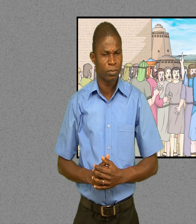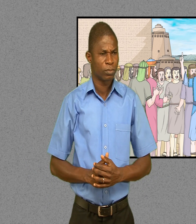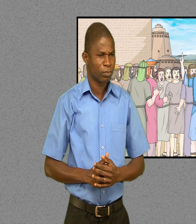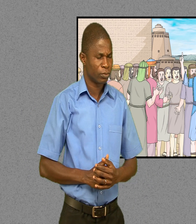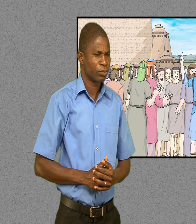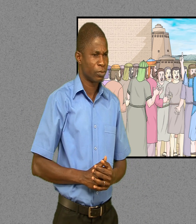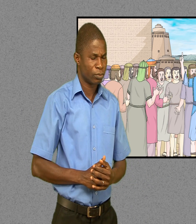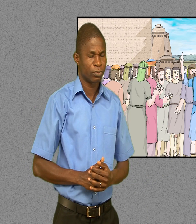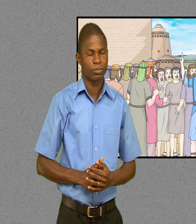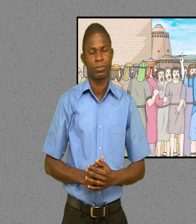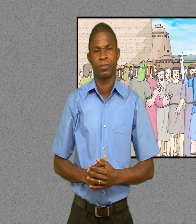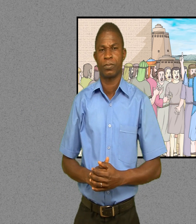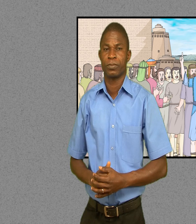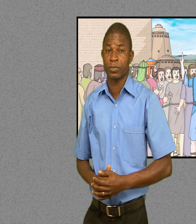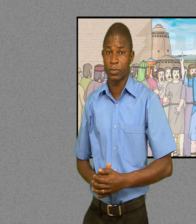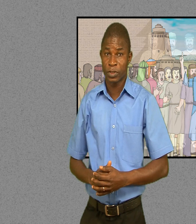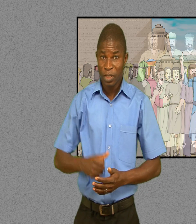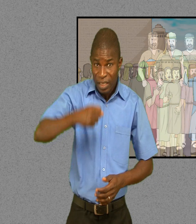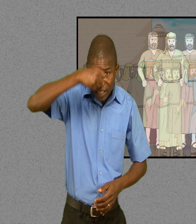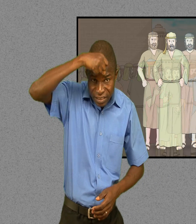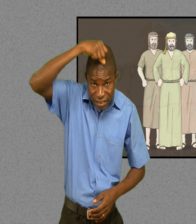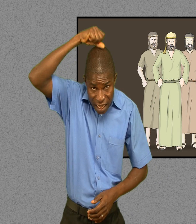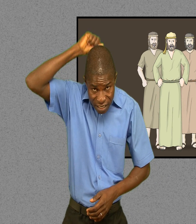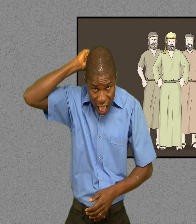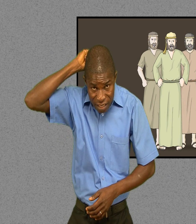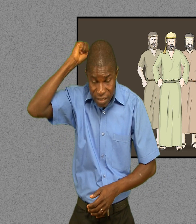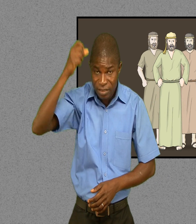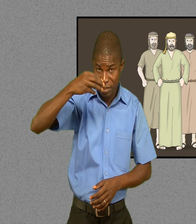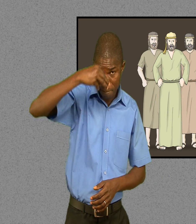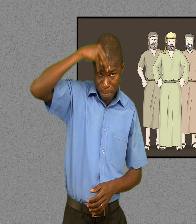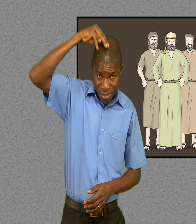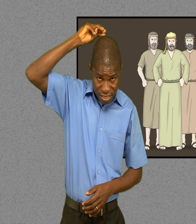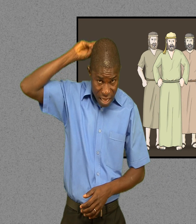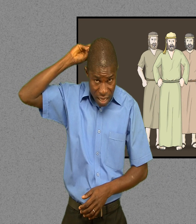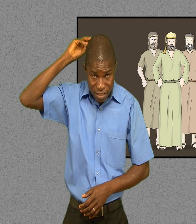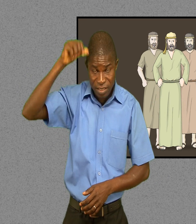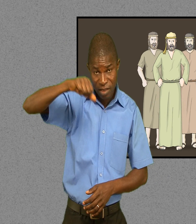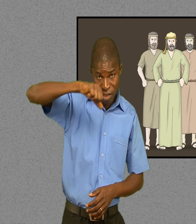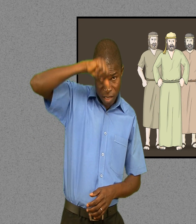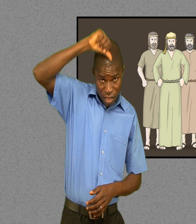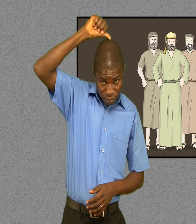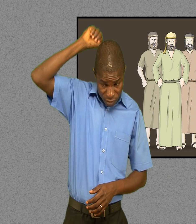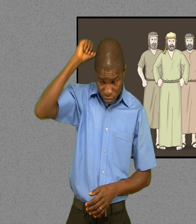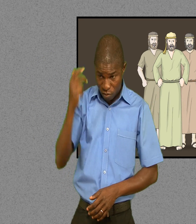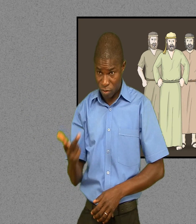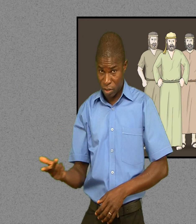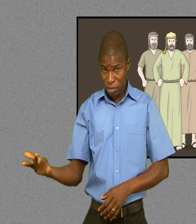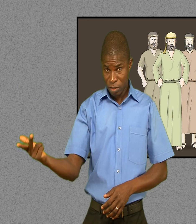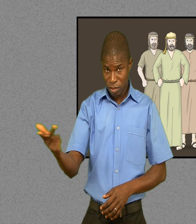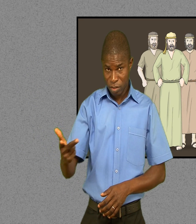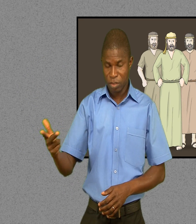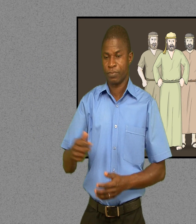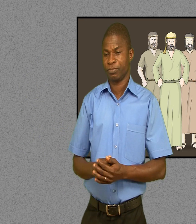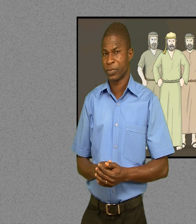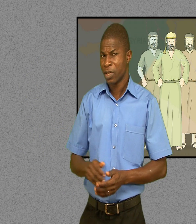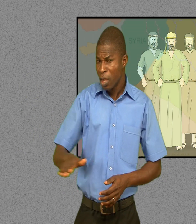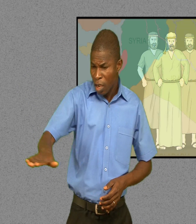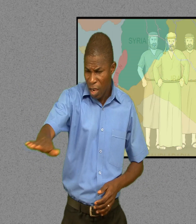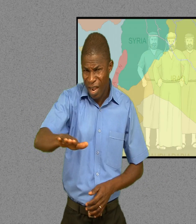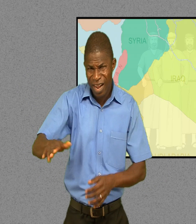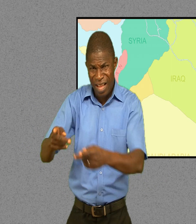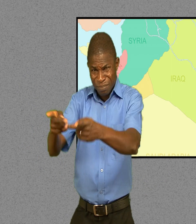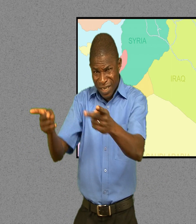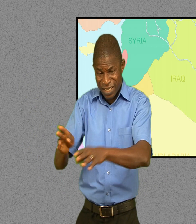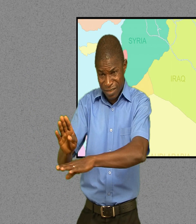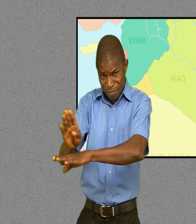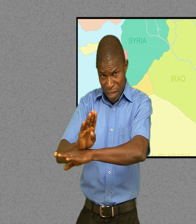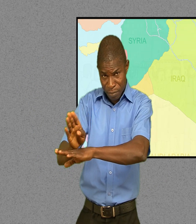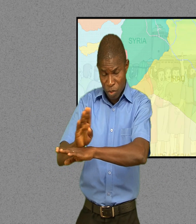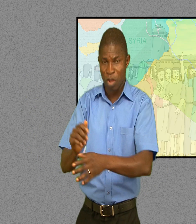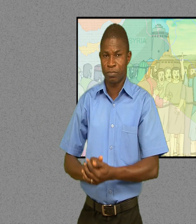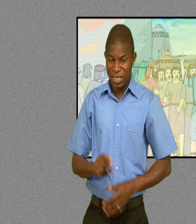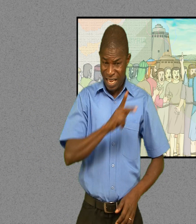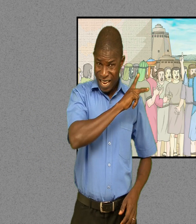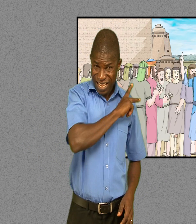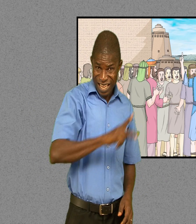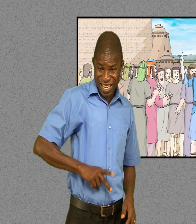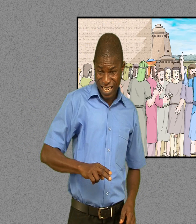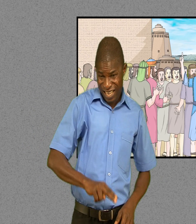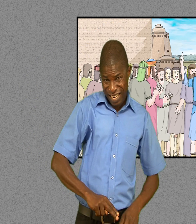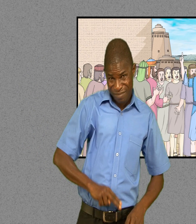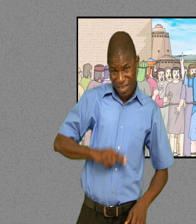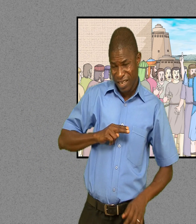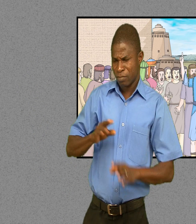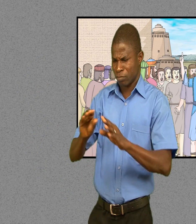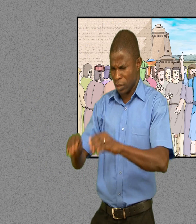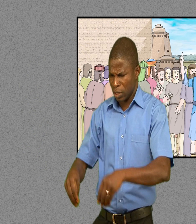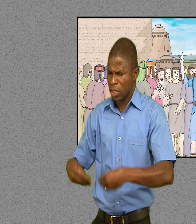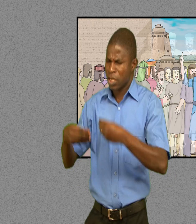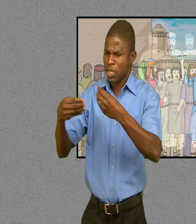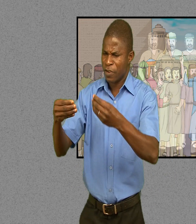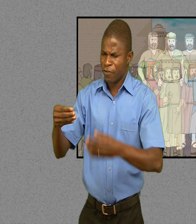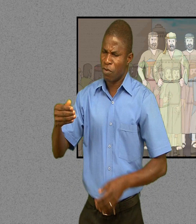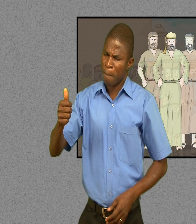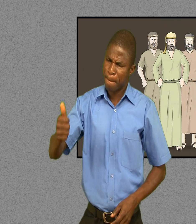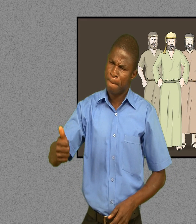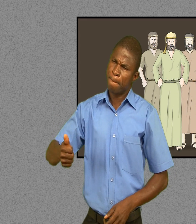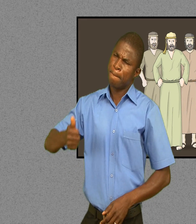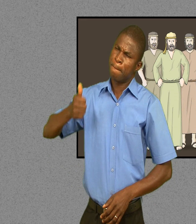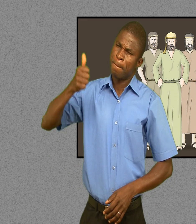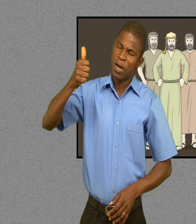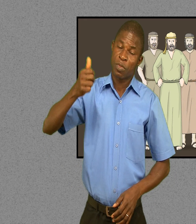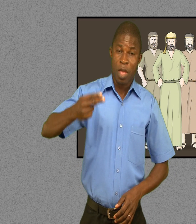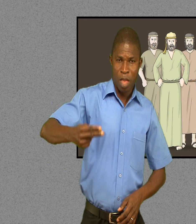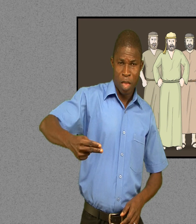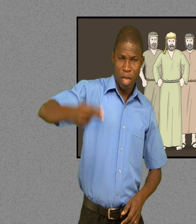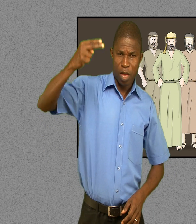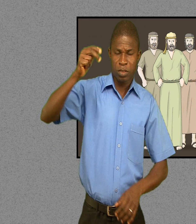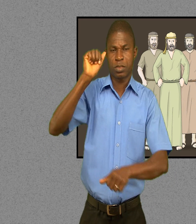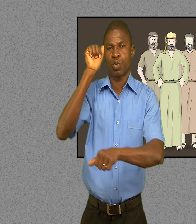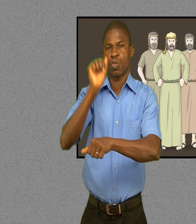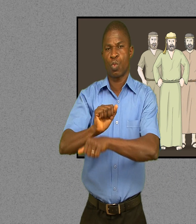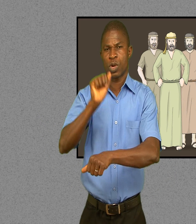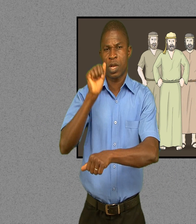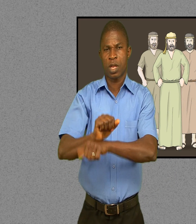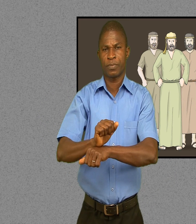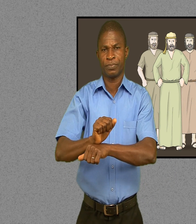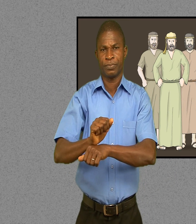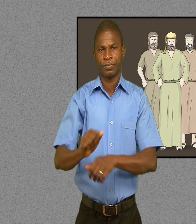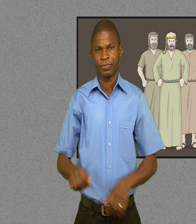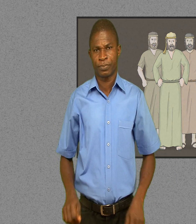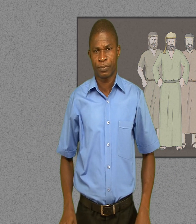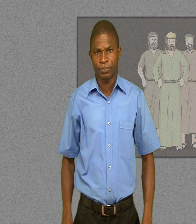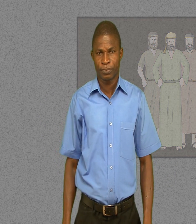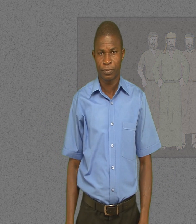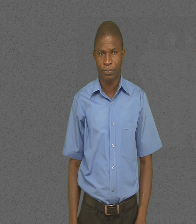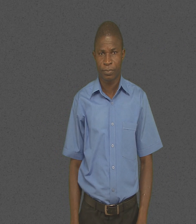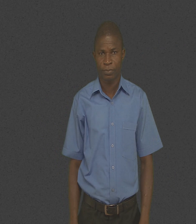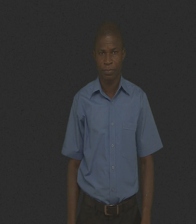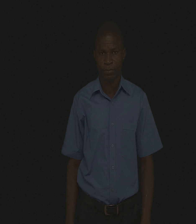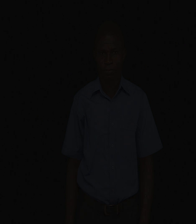Then the king promoted Shadrach, Meshach, and Abednego in the province of Babylon.